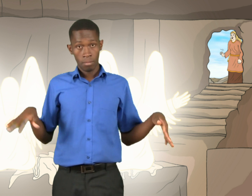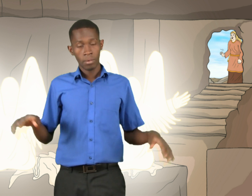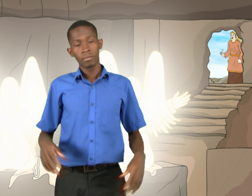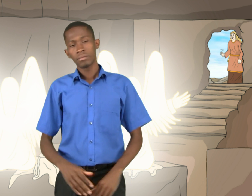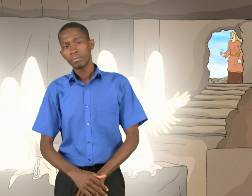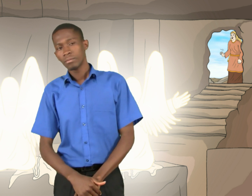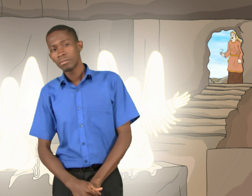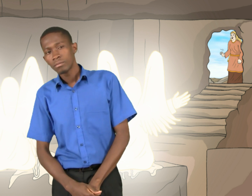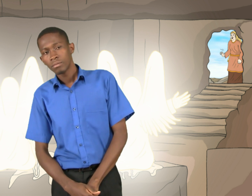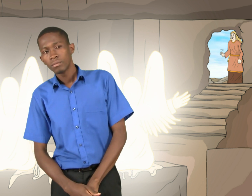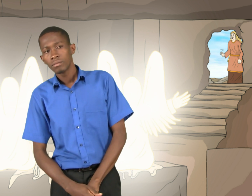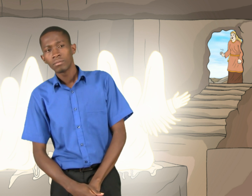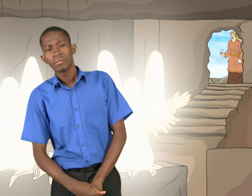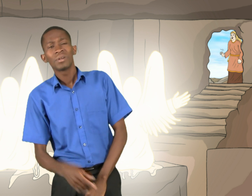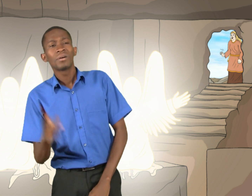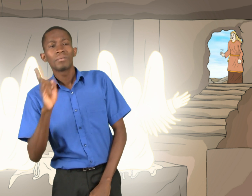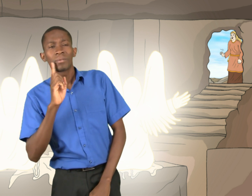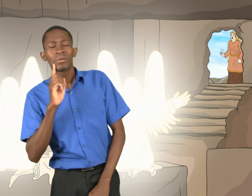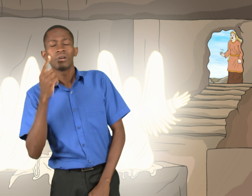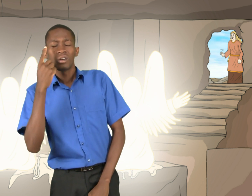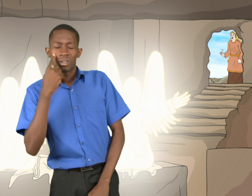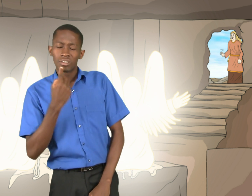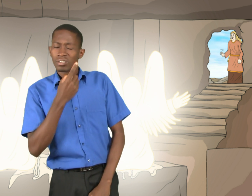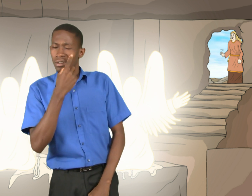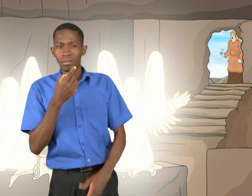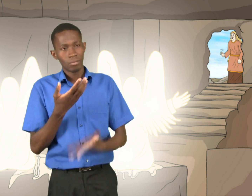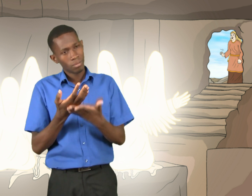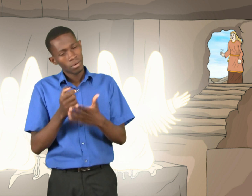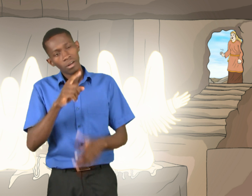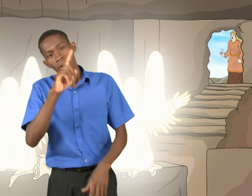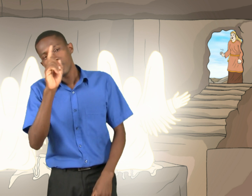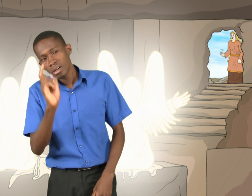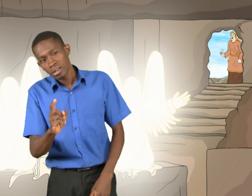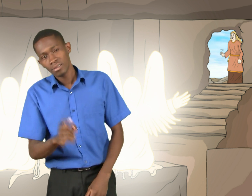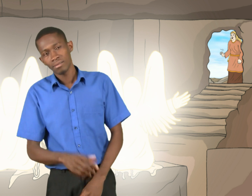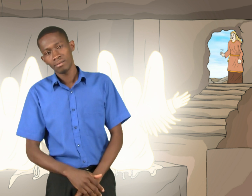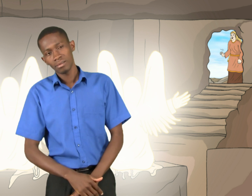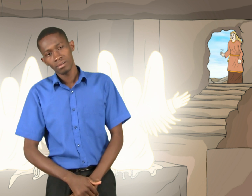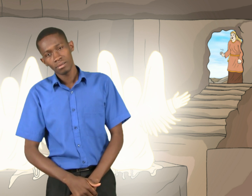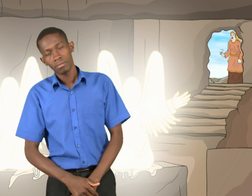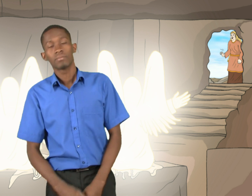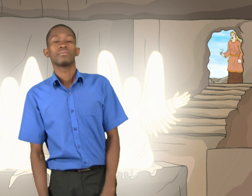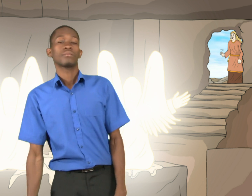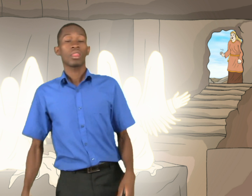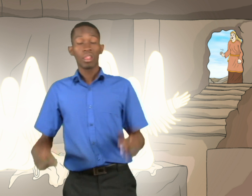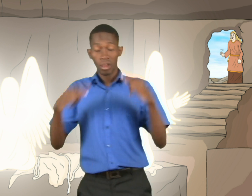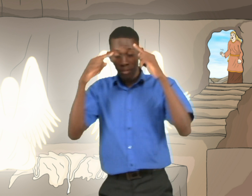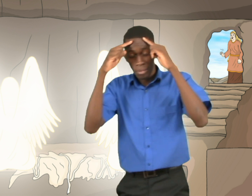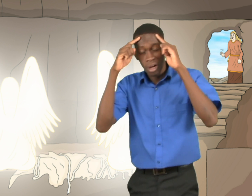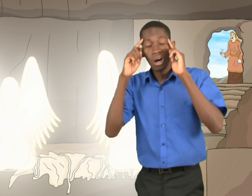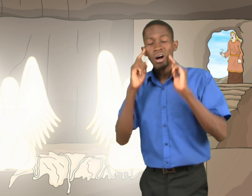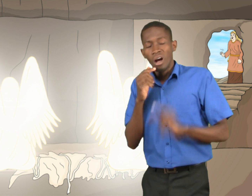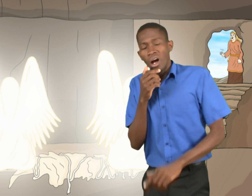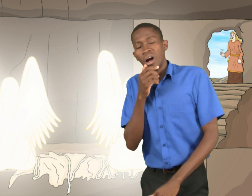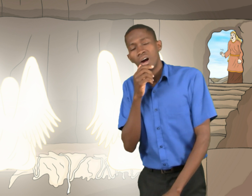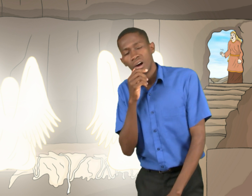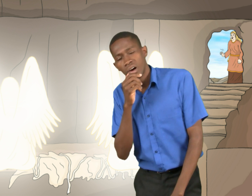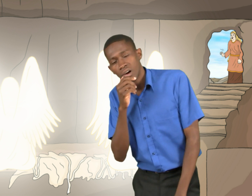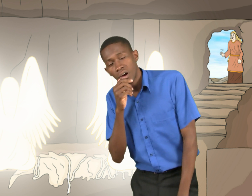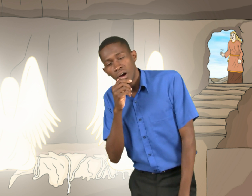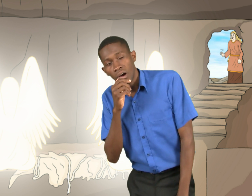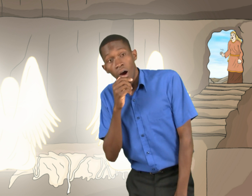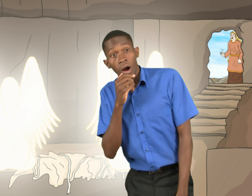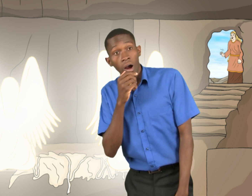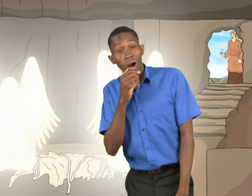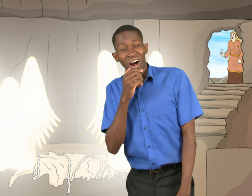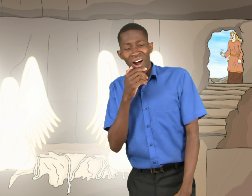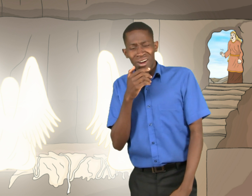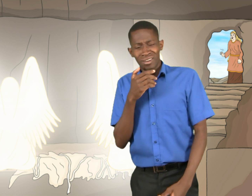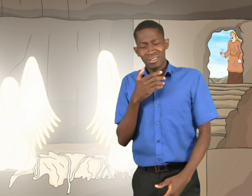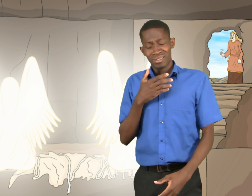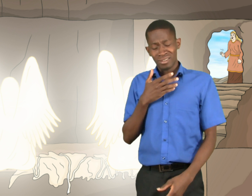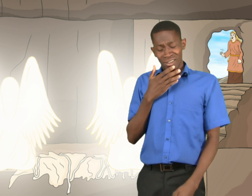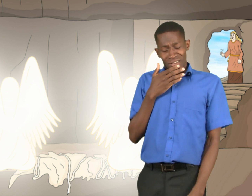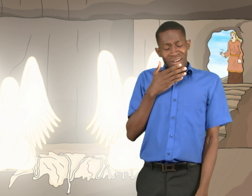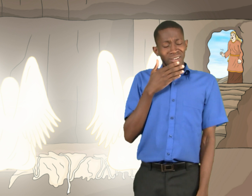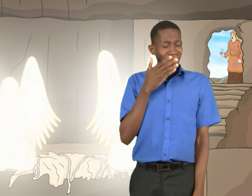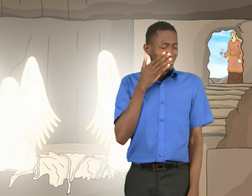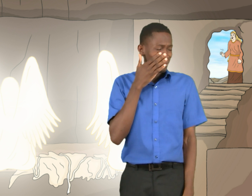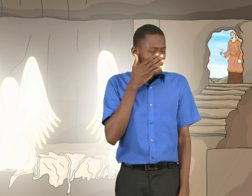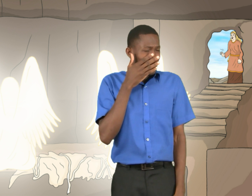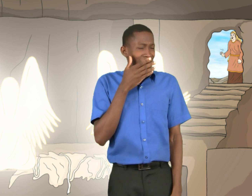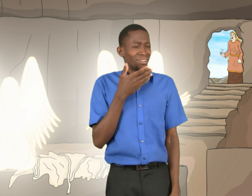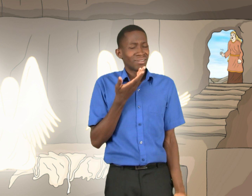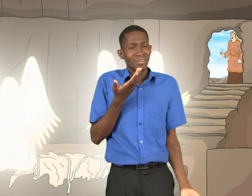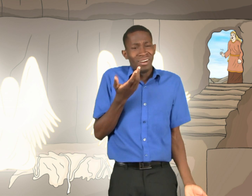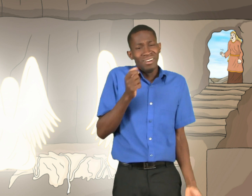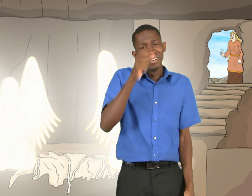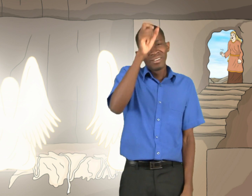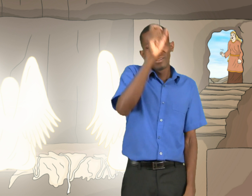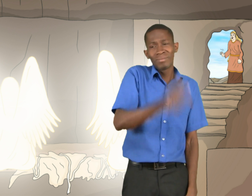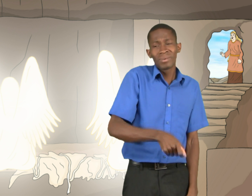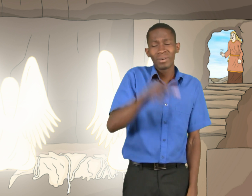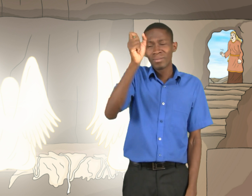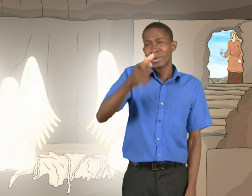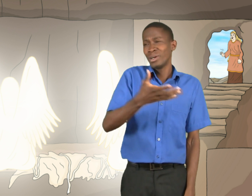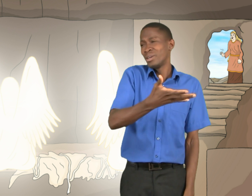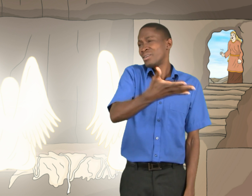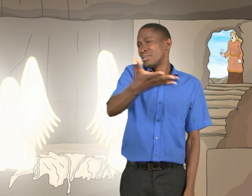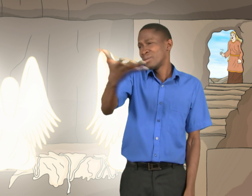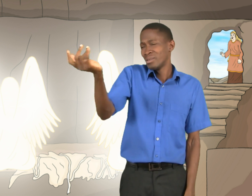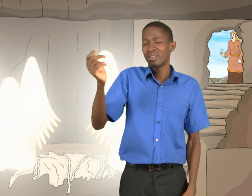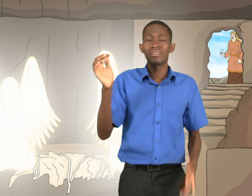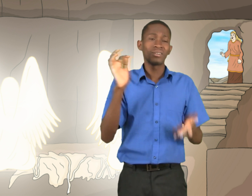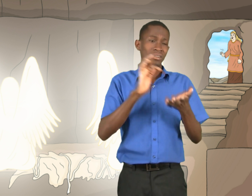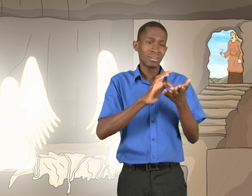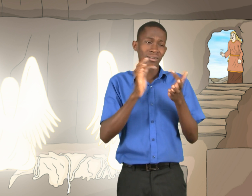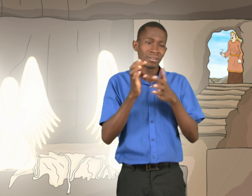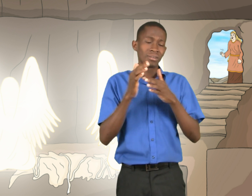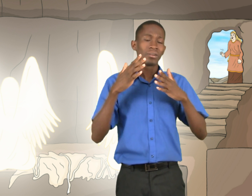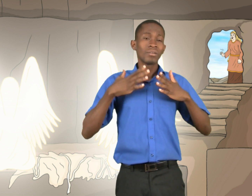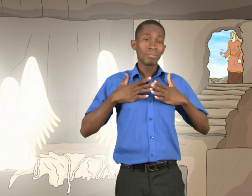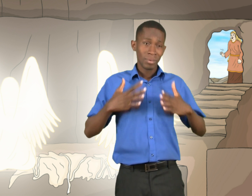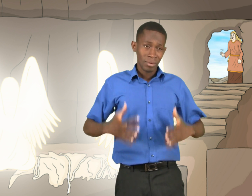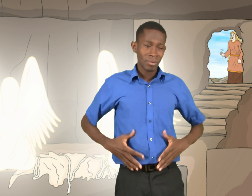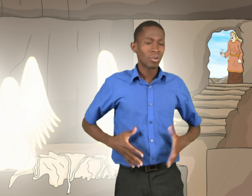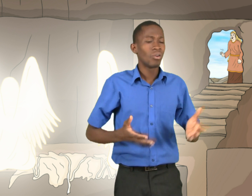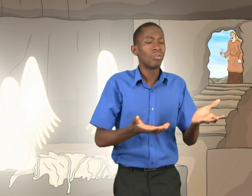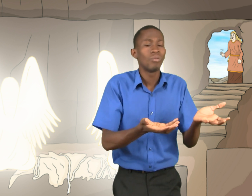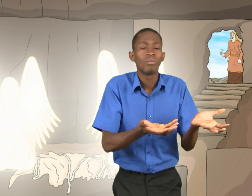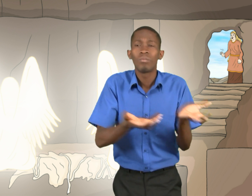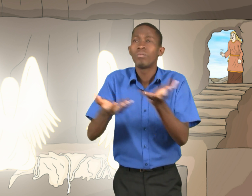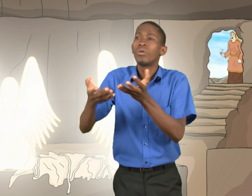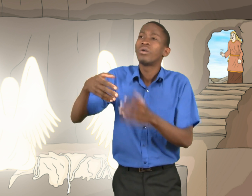“Woman, why are you weeping?” they asked.